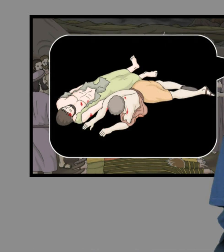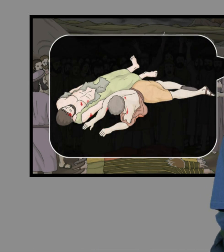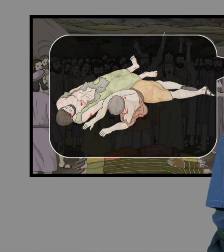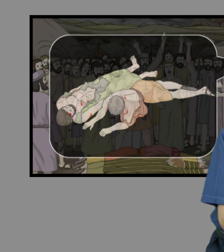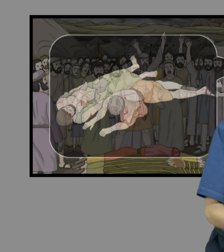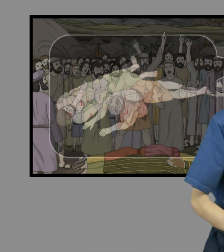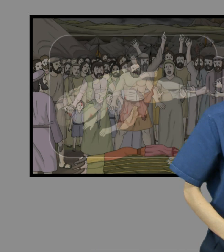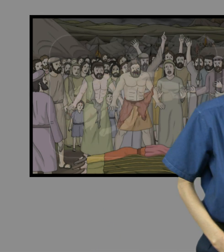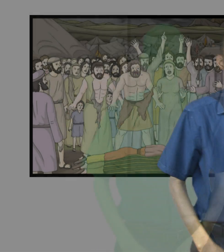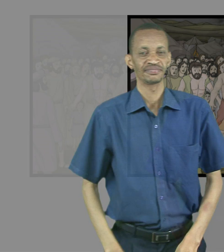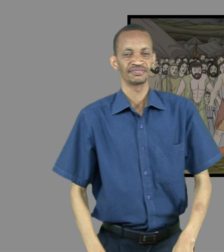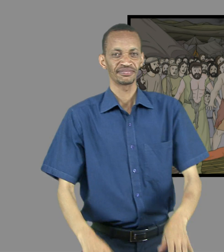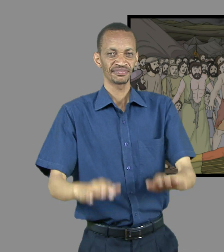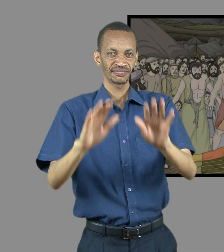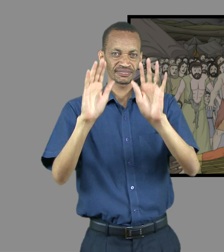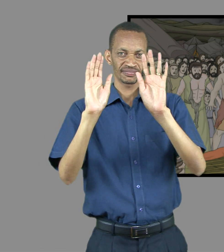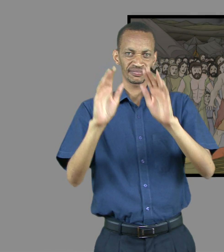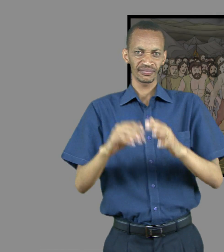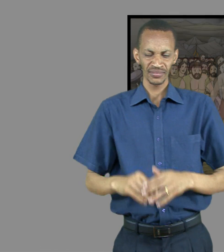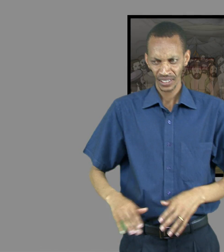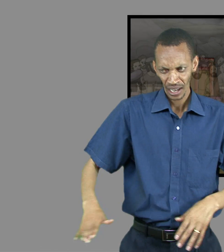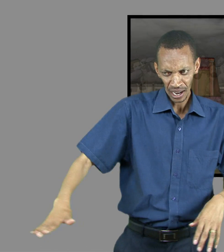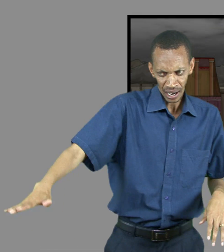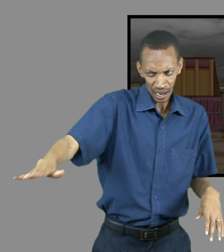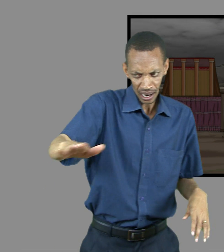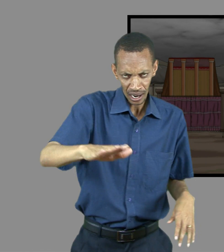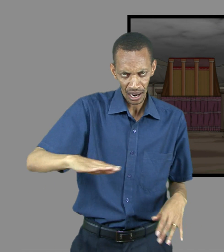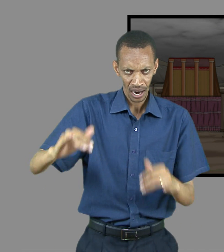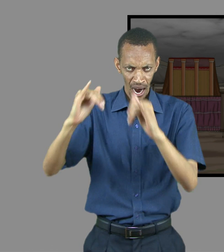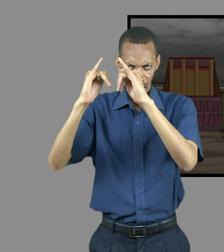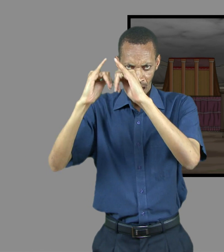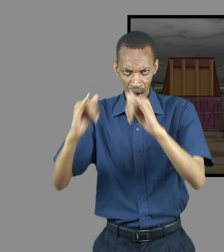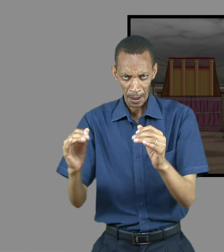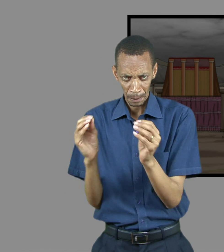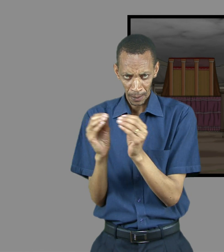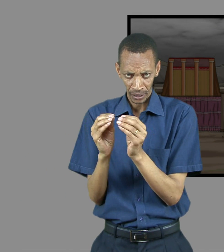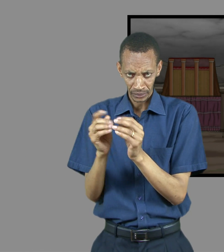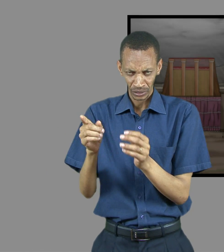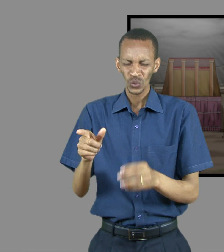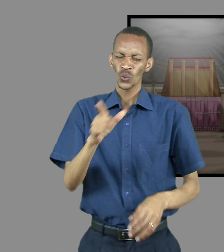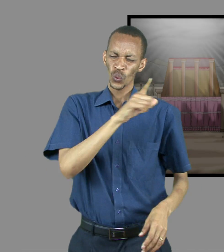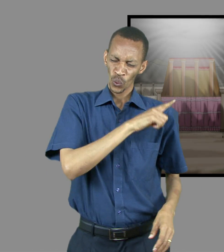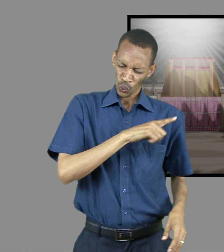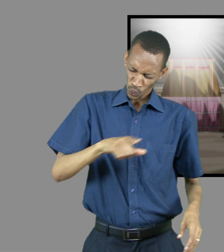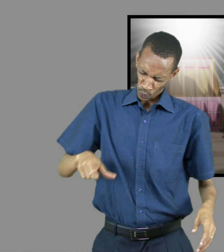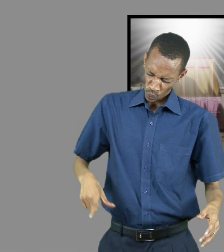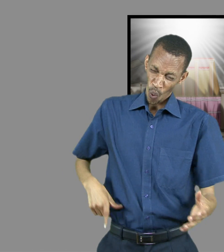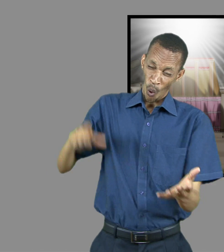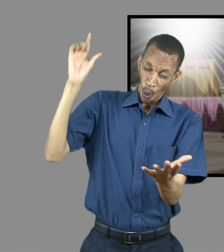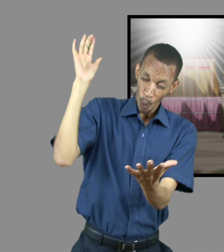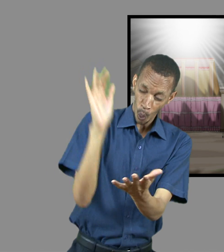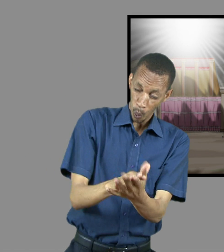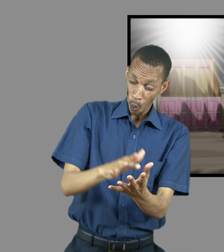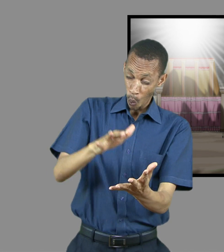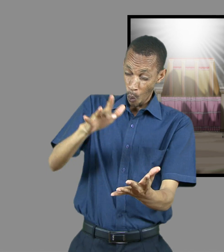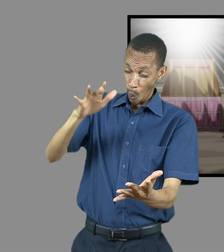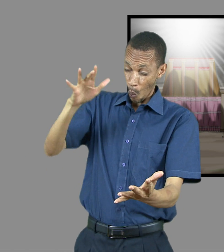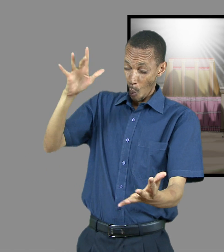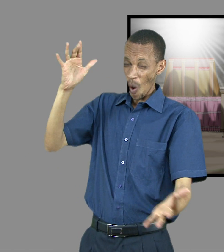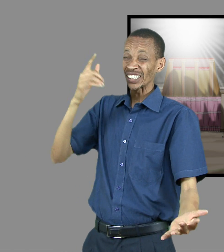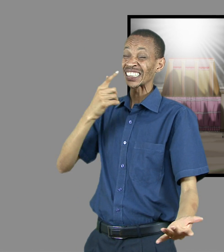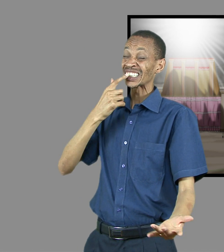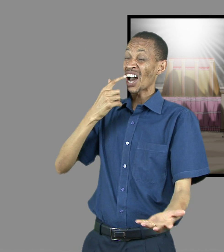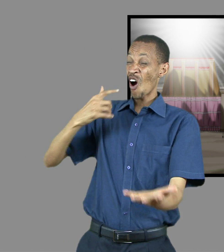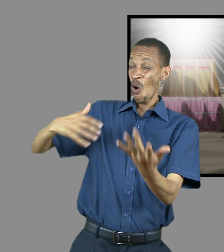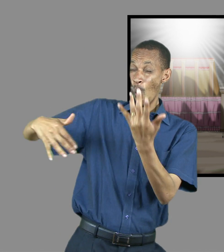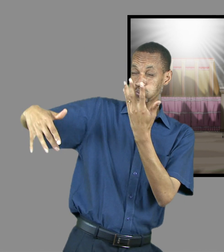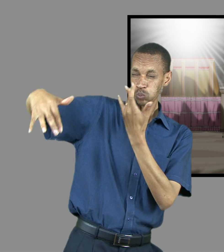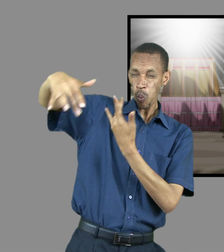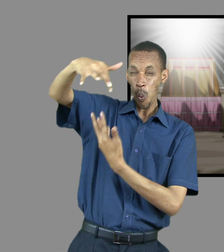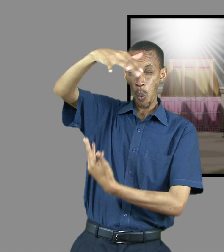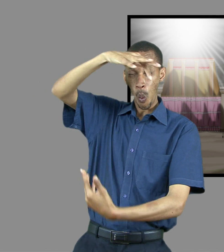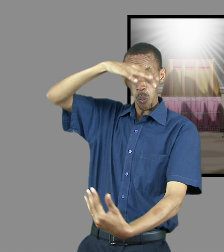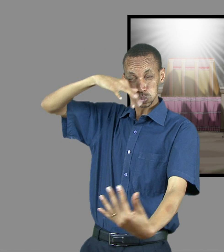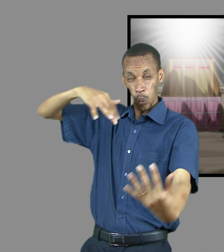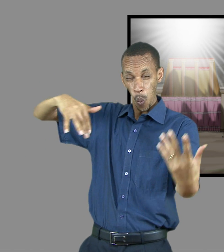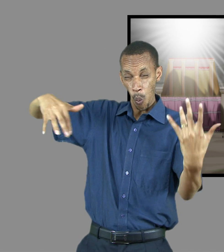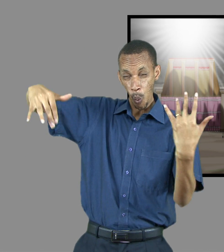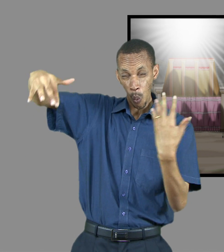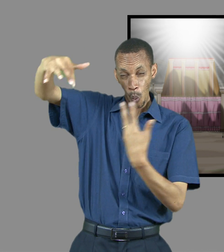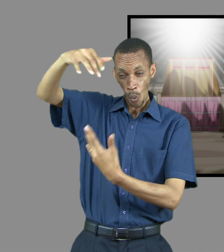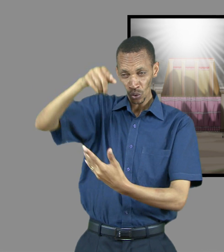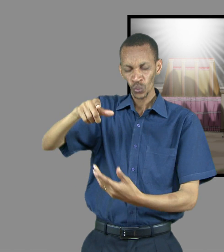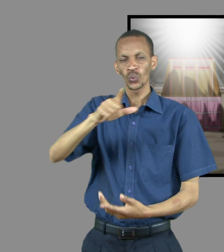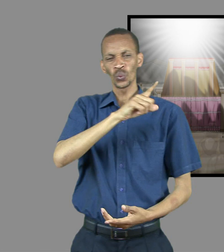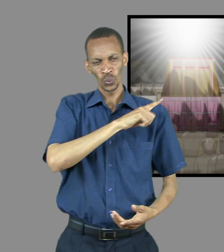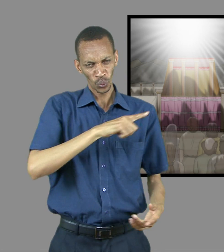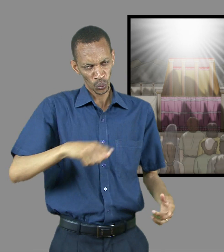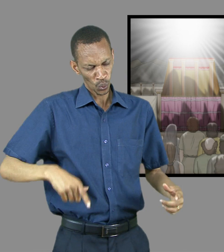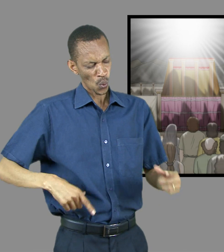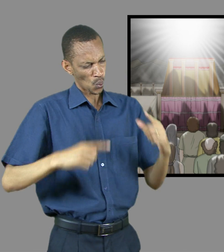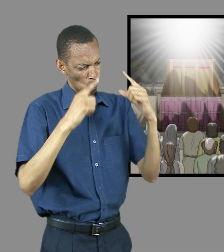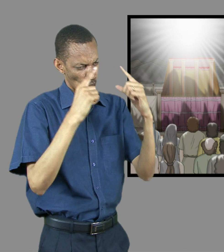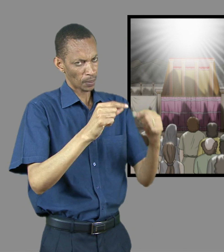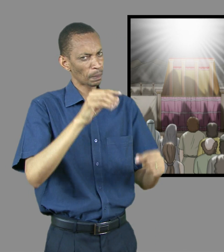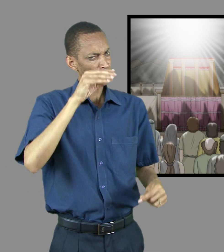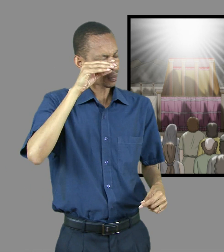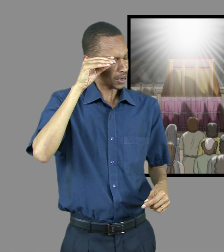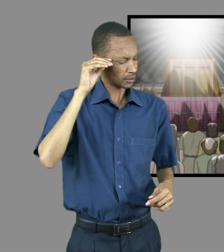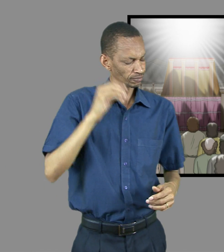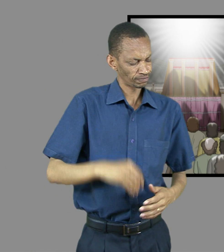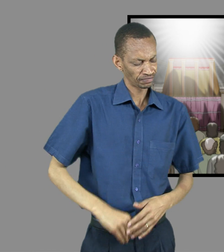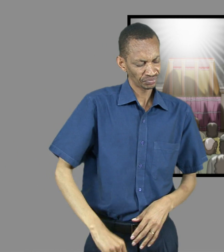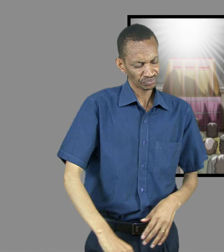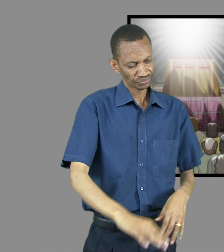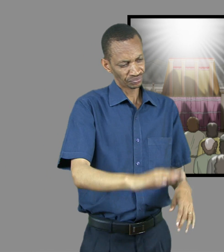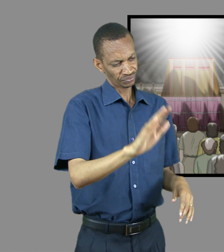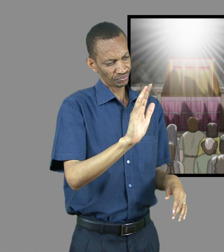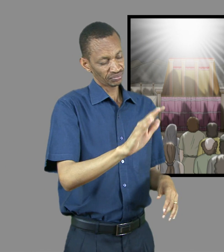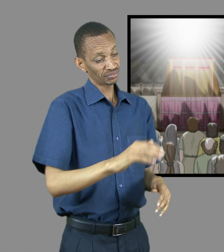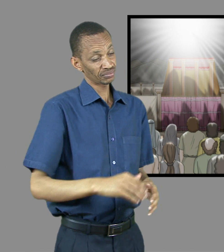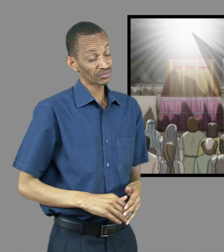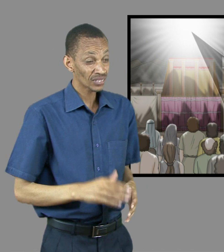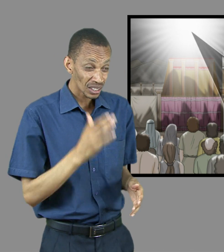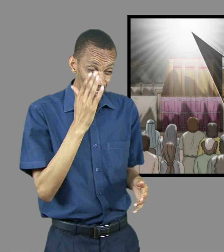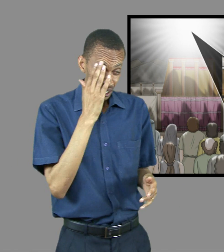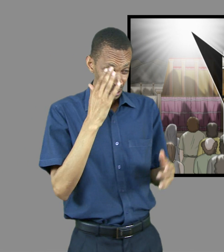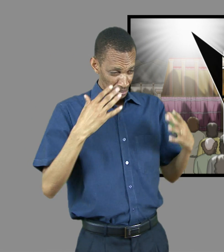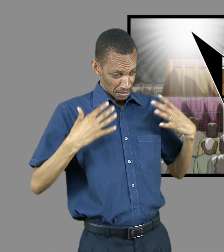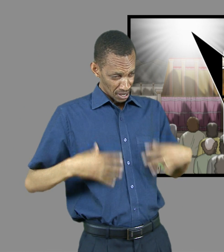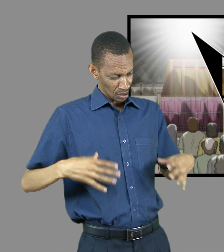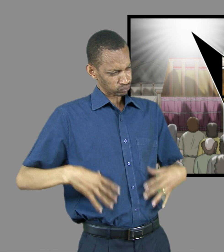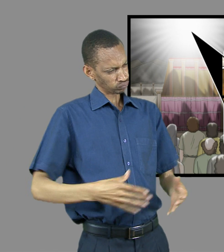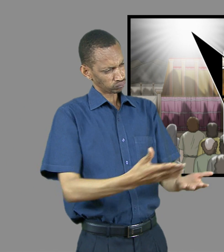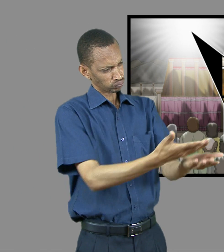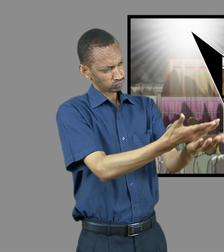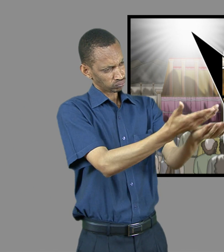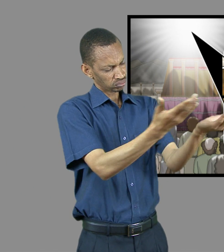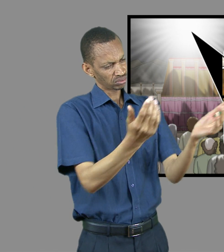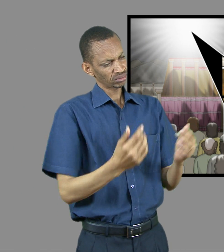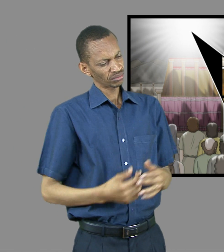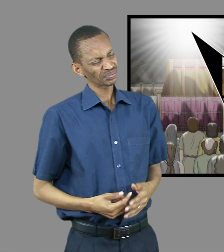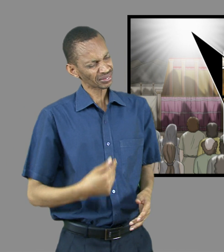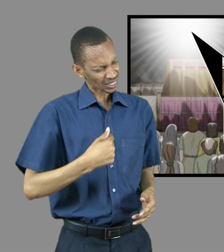Then the glory of the LORD appeared to all the Israelites at the Tent of Meeting. And the LORD said to Moses, “How long will this people treat Me with contempt?